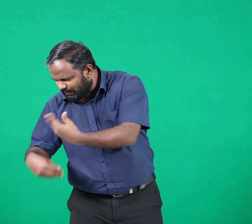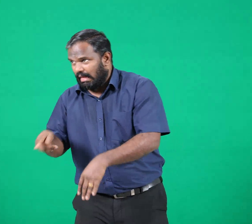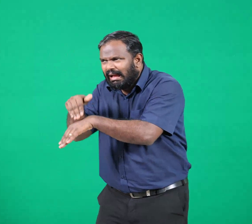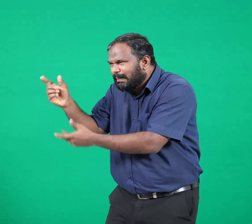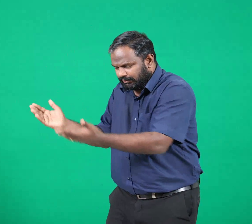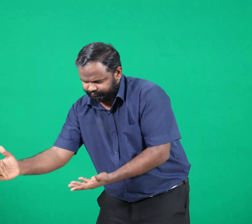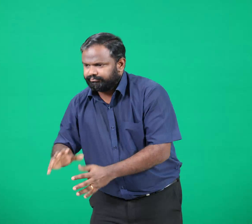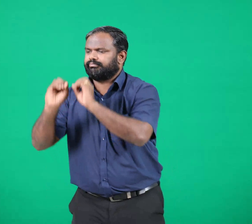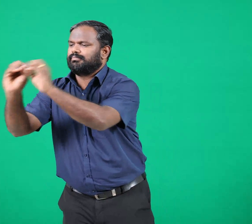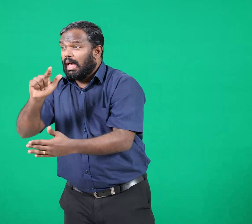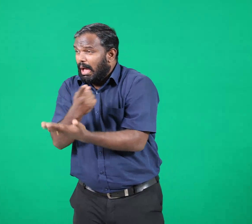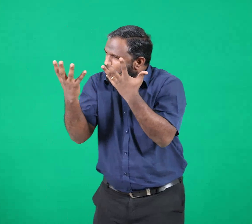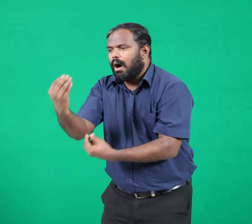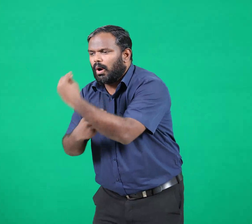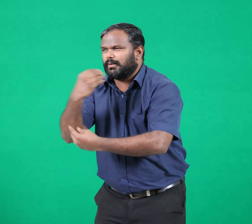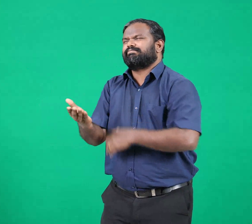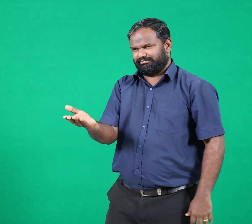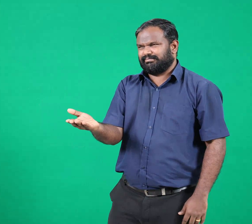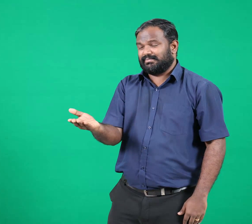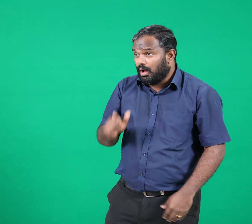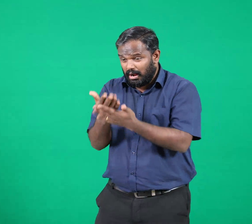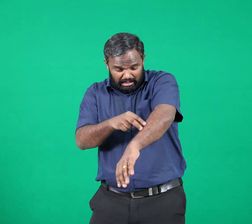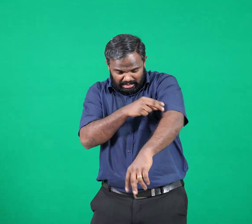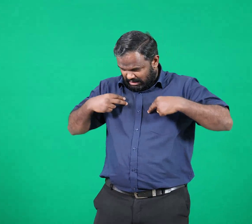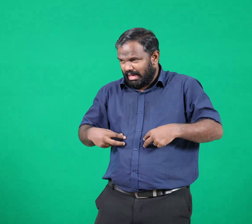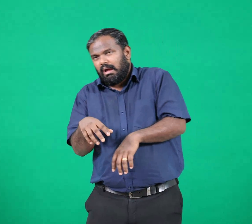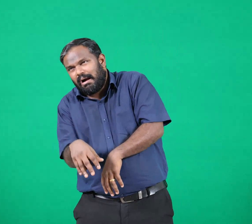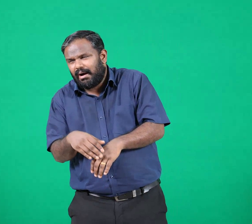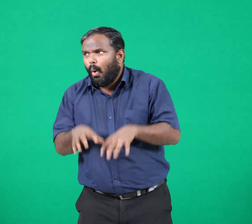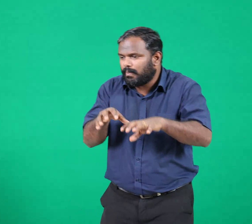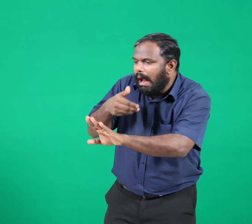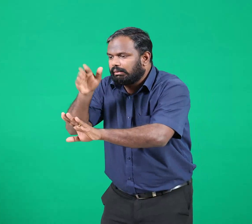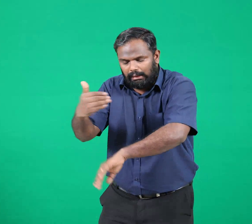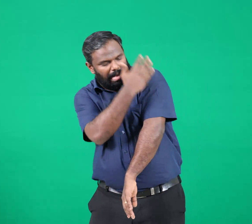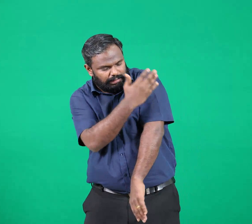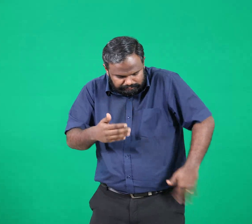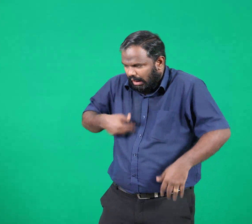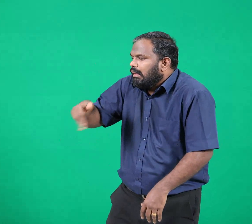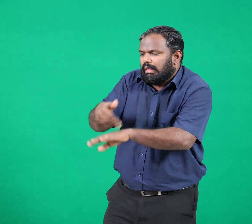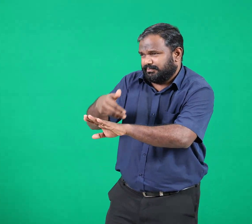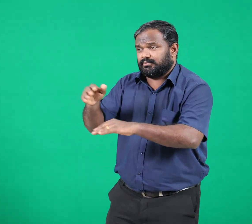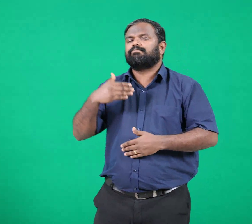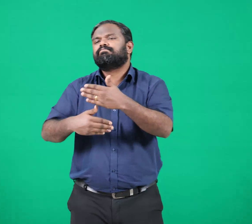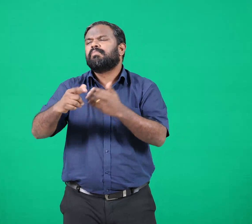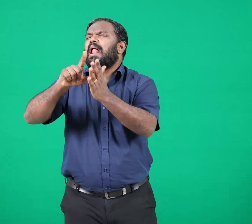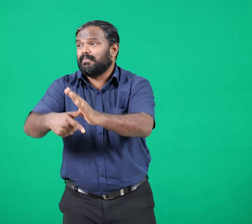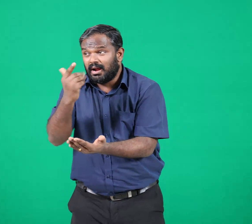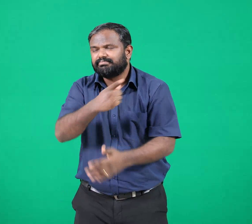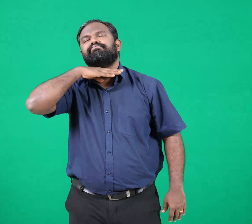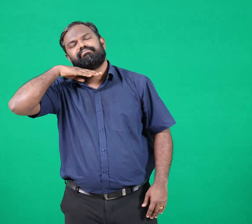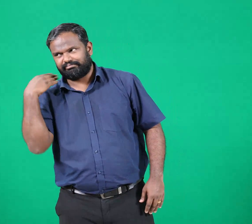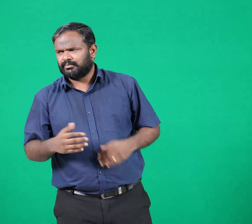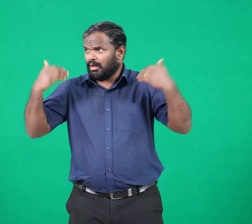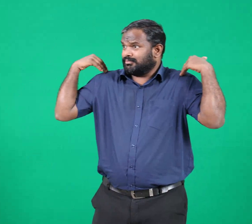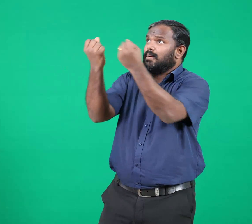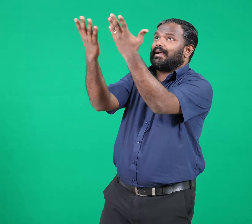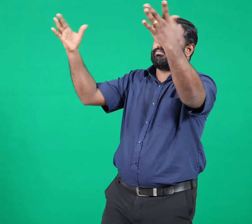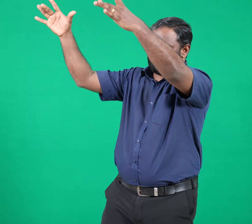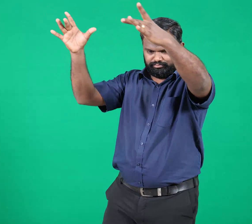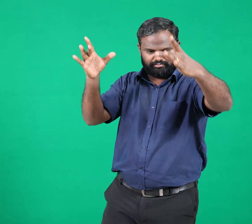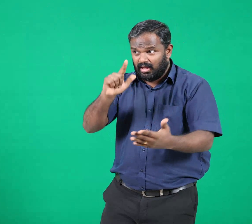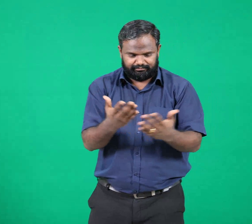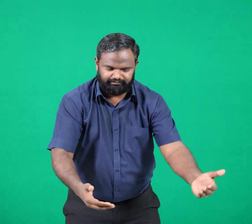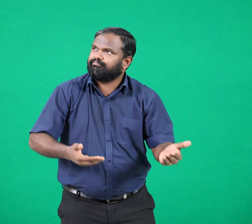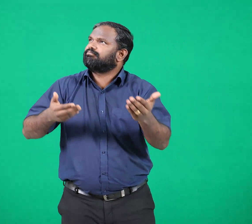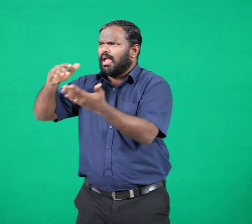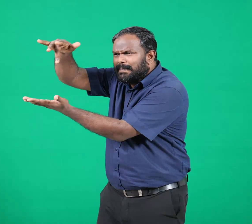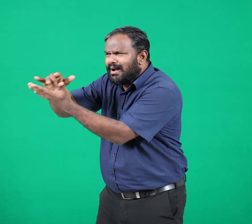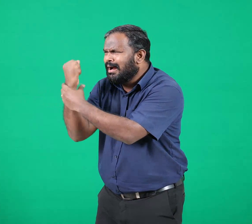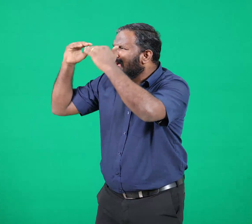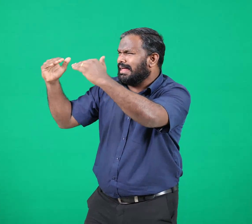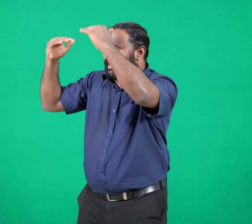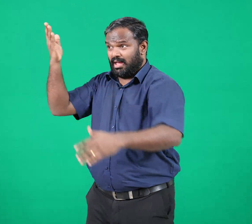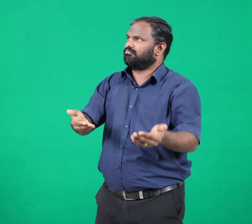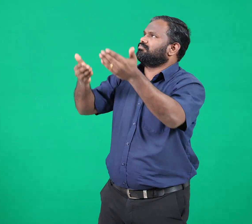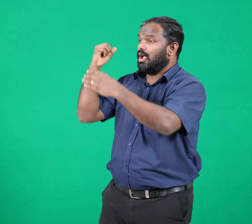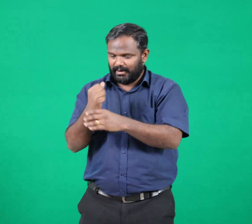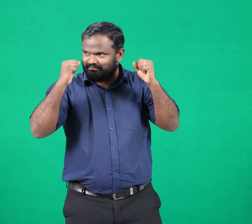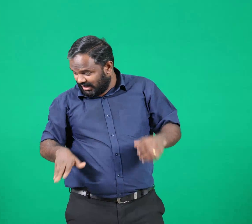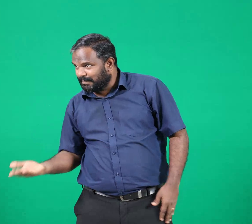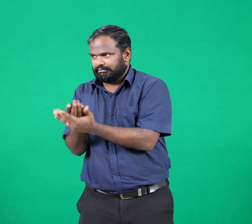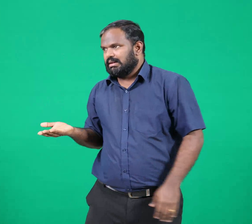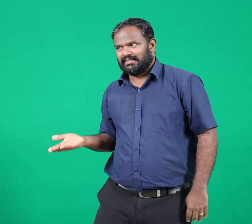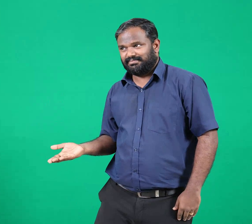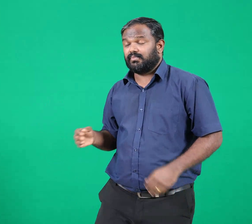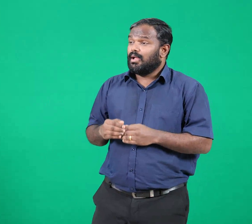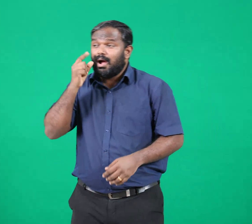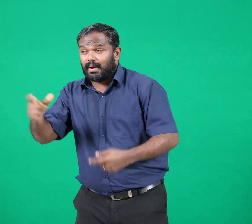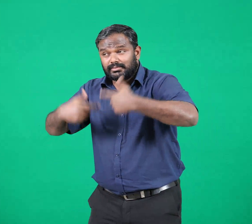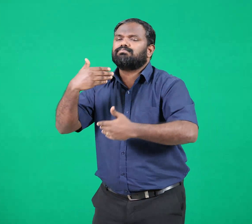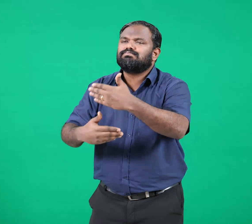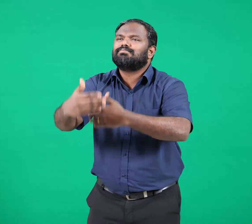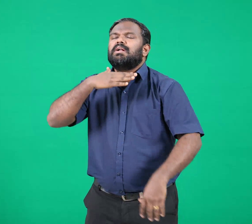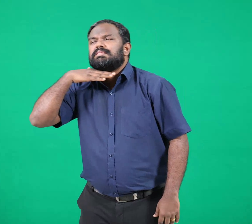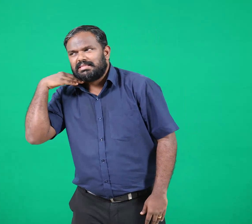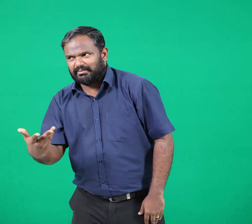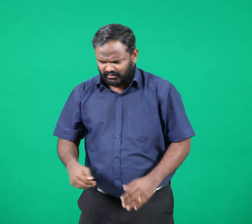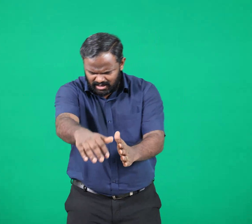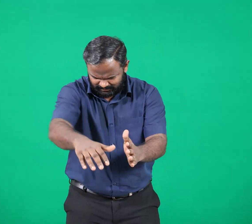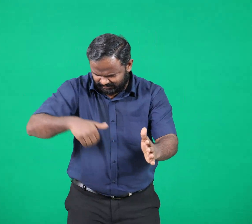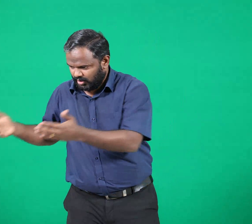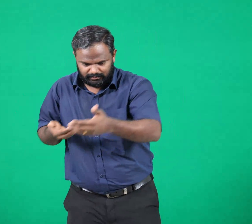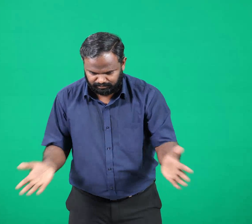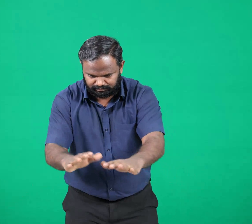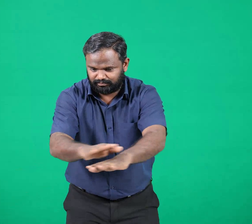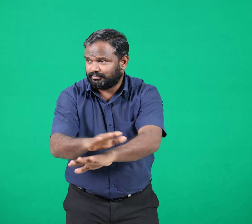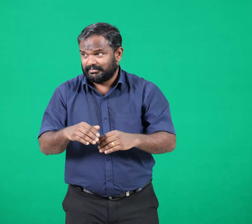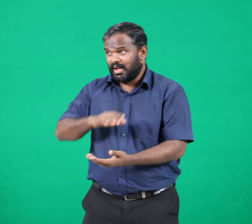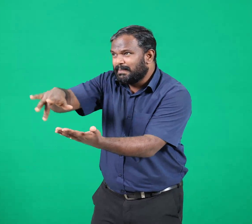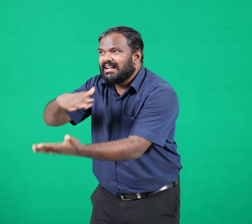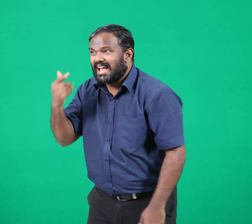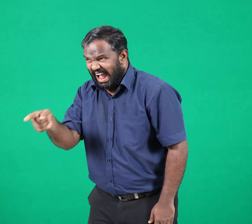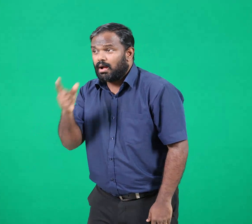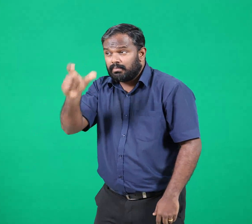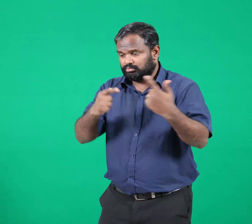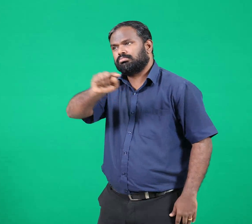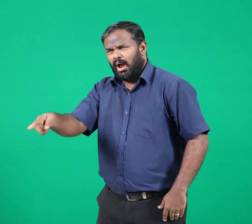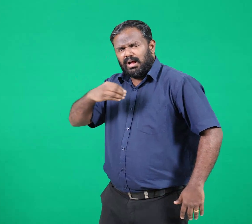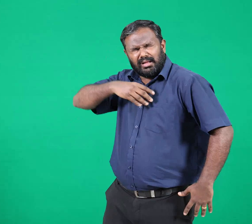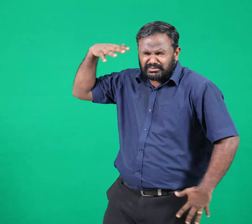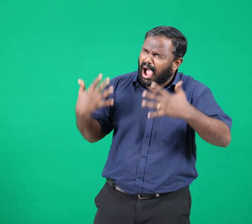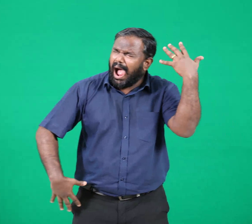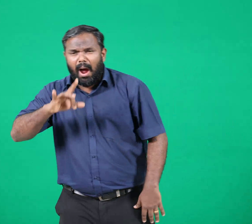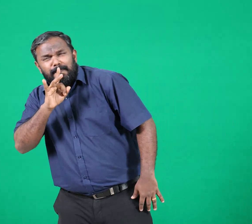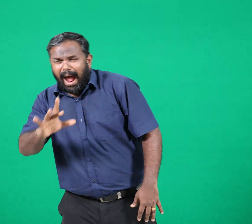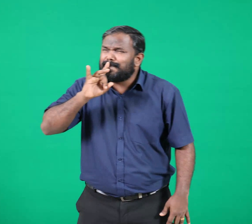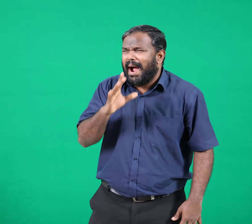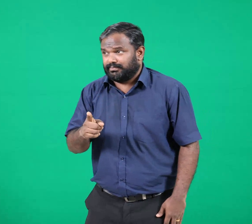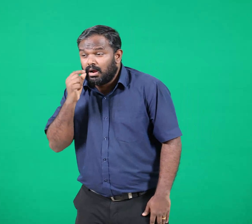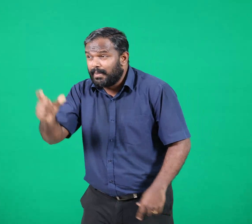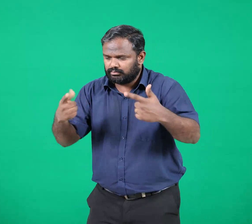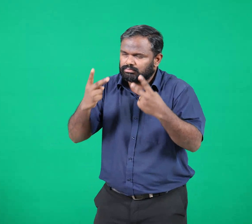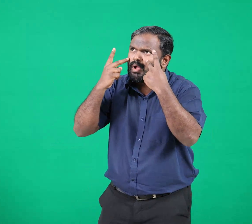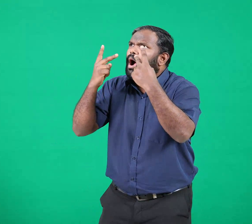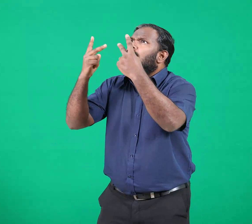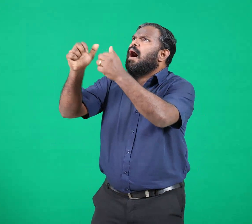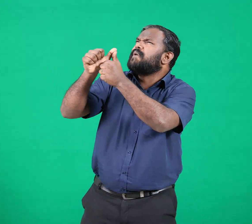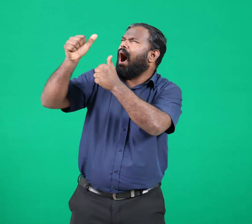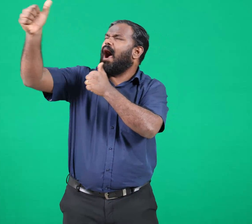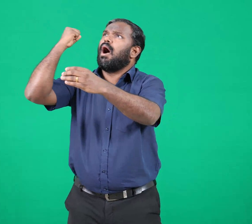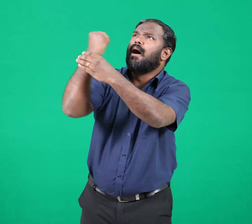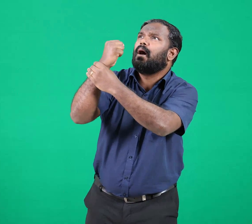Even the dogs came and licked his sores. One day the beggar died and was carried by the angels to Abraham's side. And the rich man also died and was buried. In Hades, where he was in torment, he looked up and saw Abraham from afar, with Lazarus by his side.